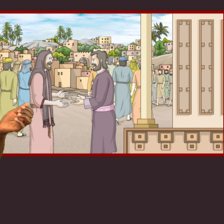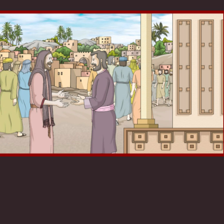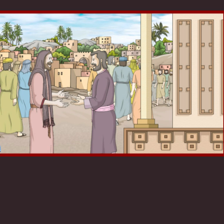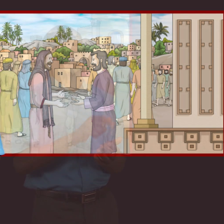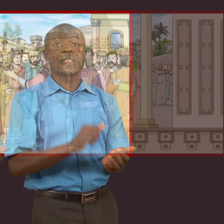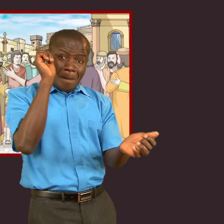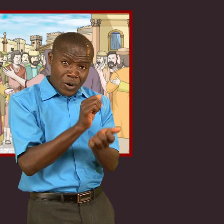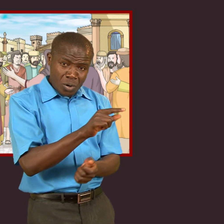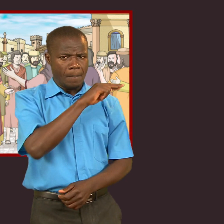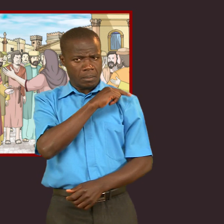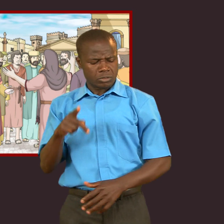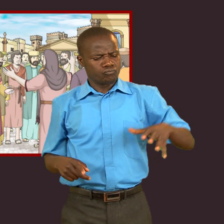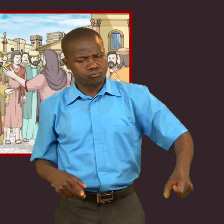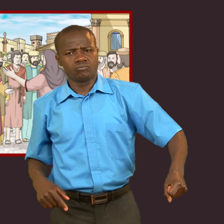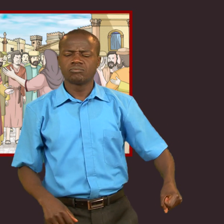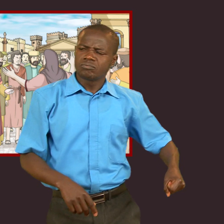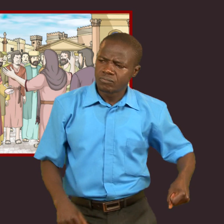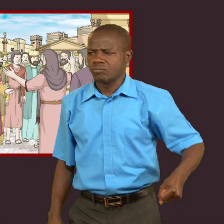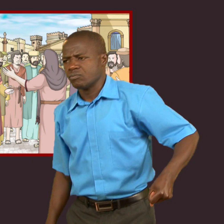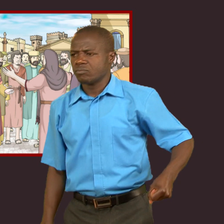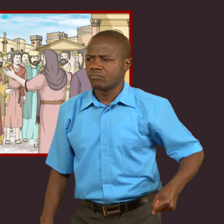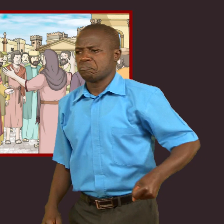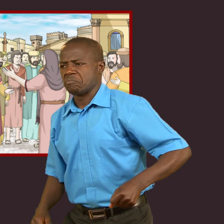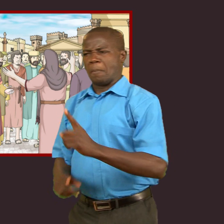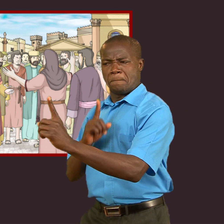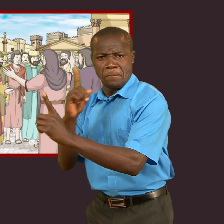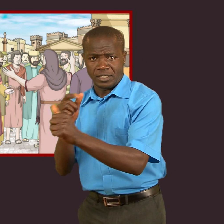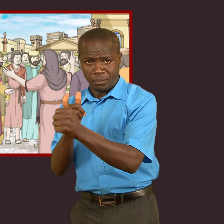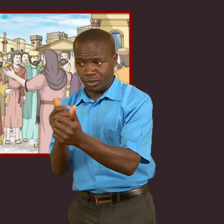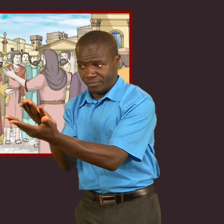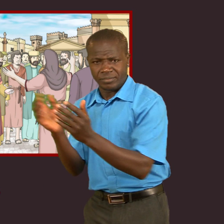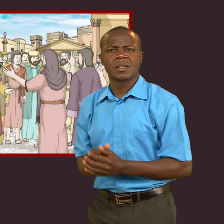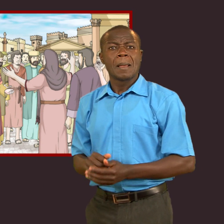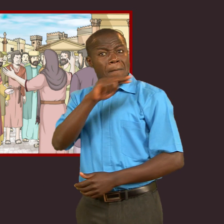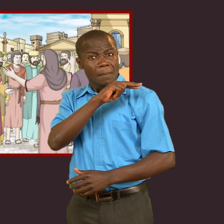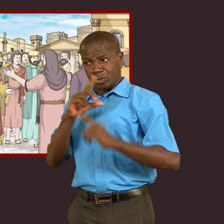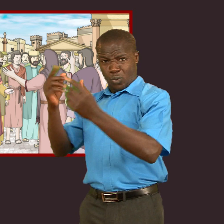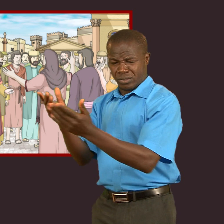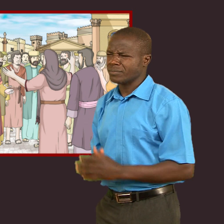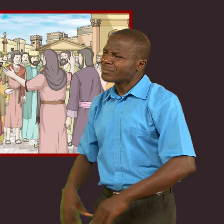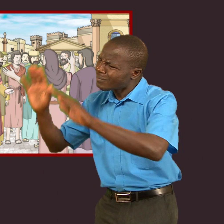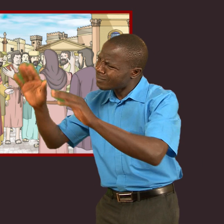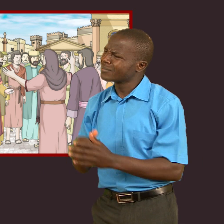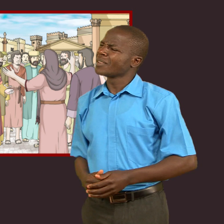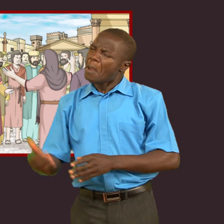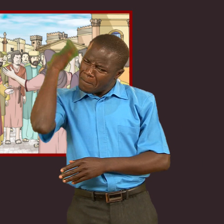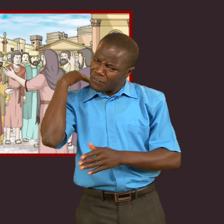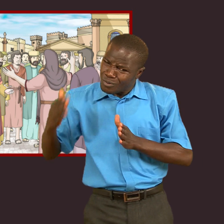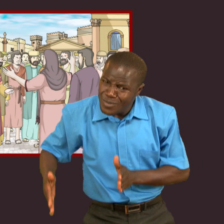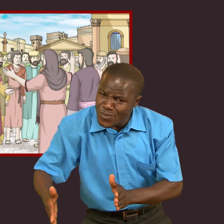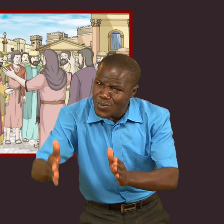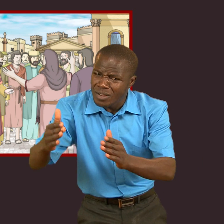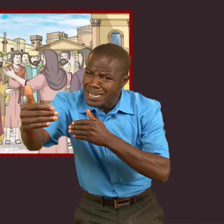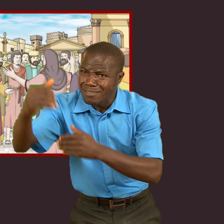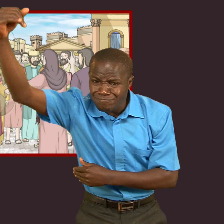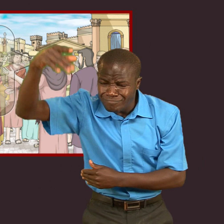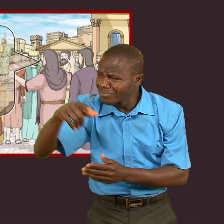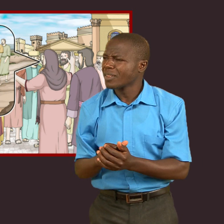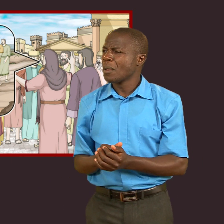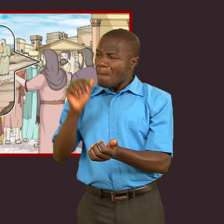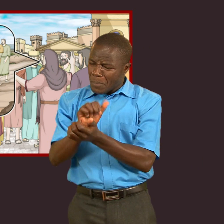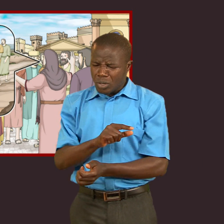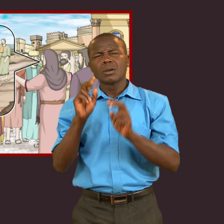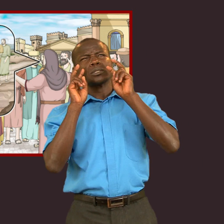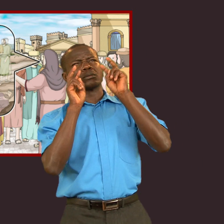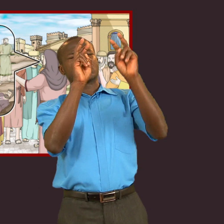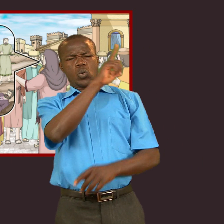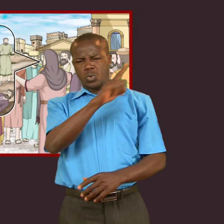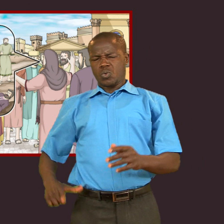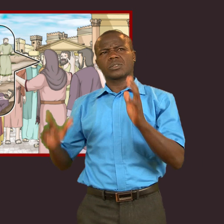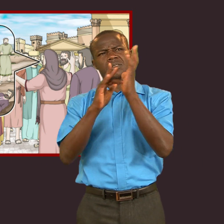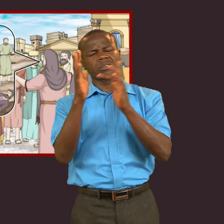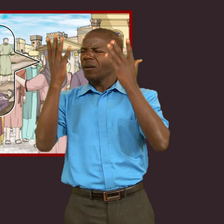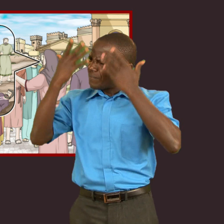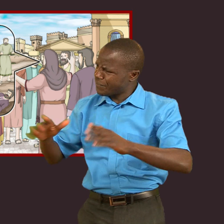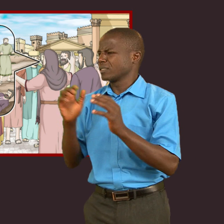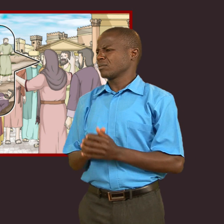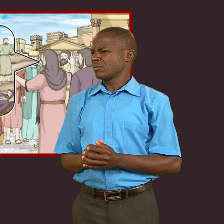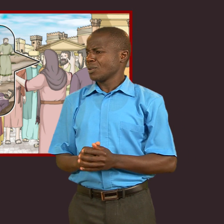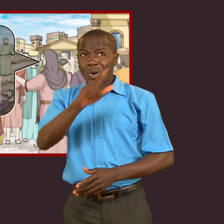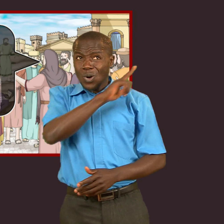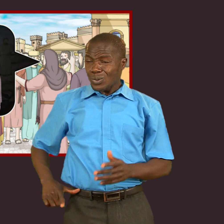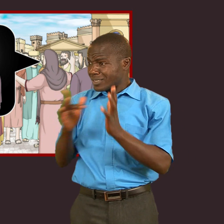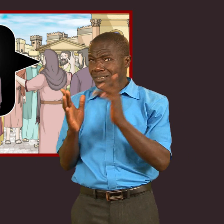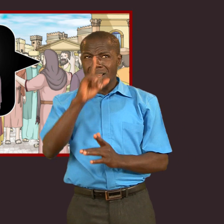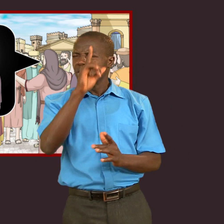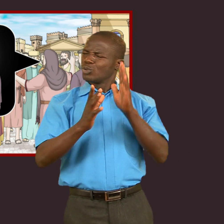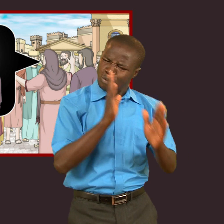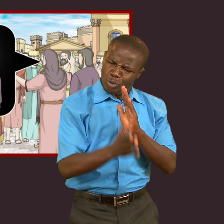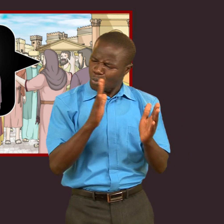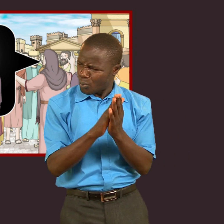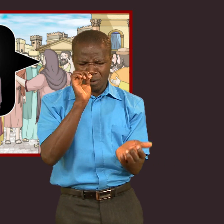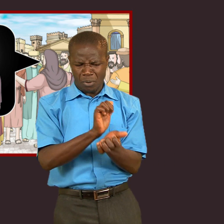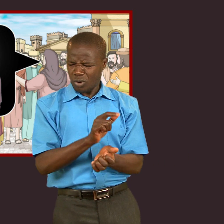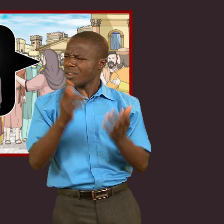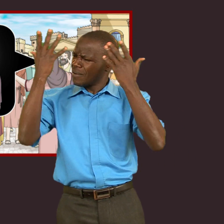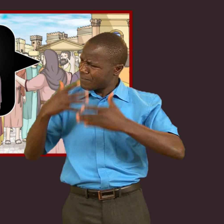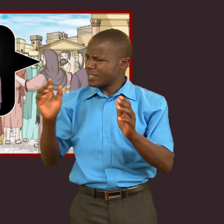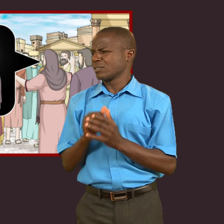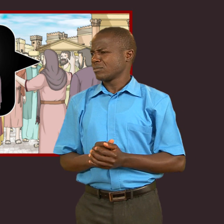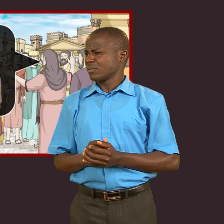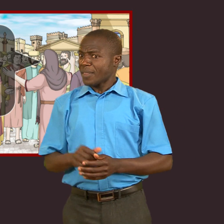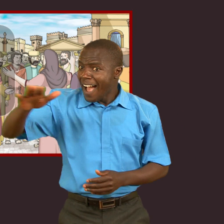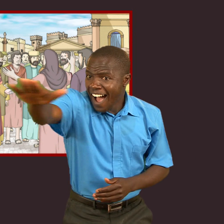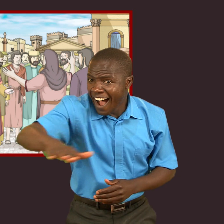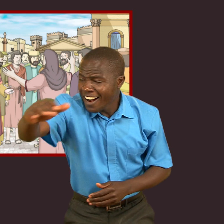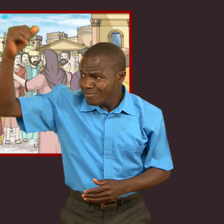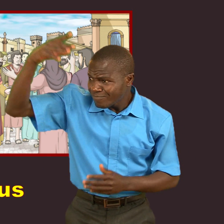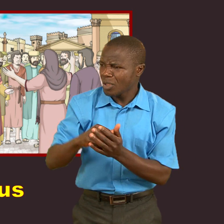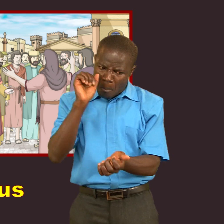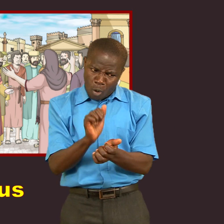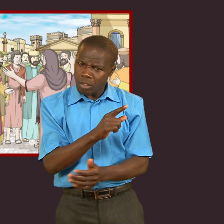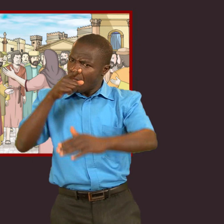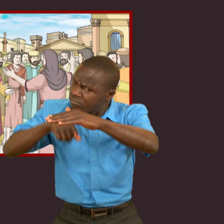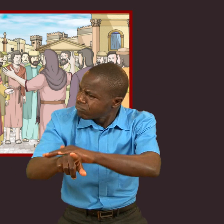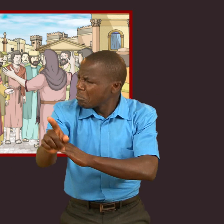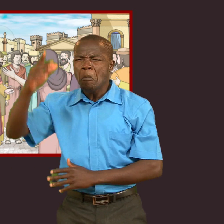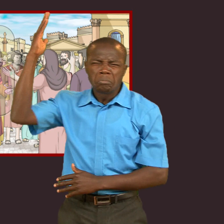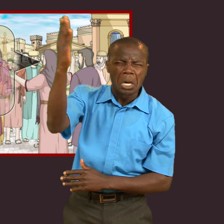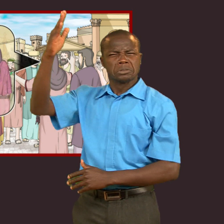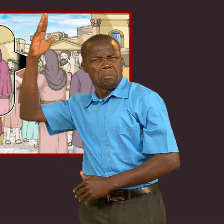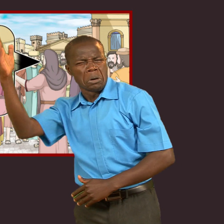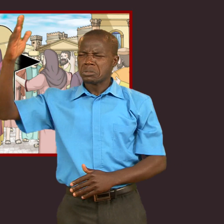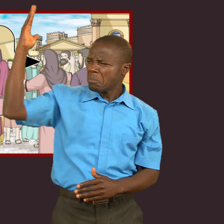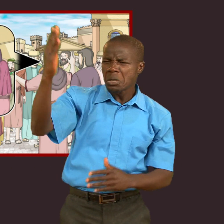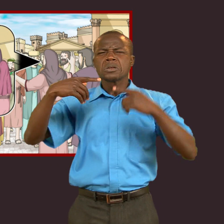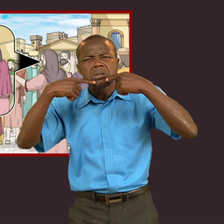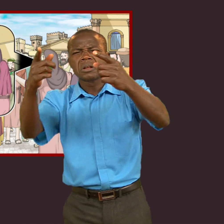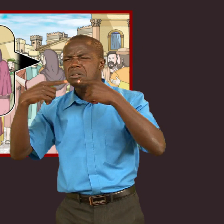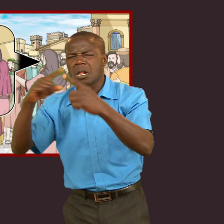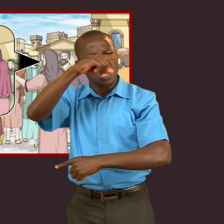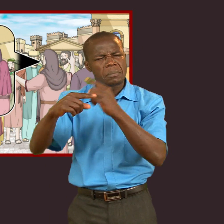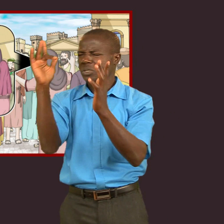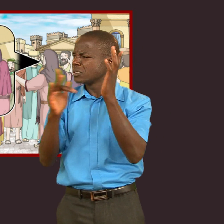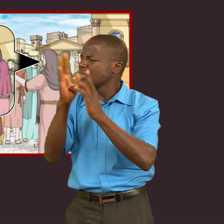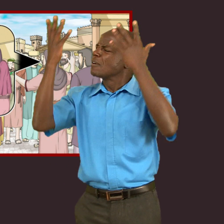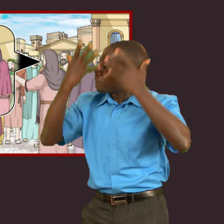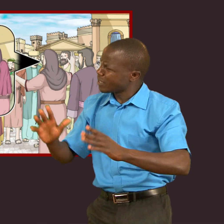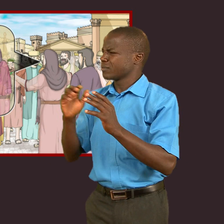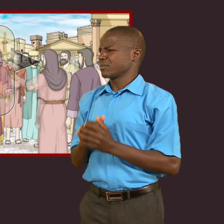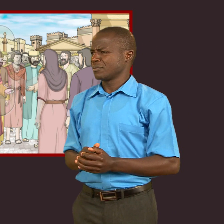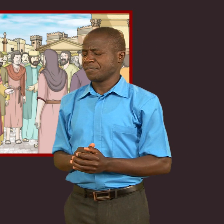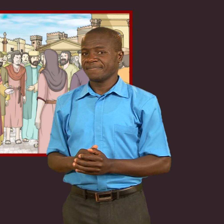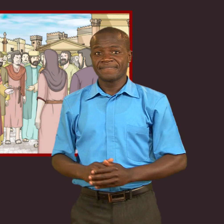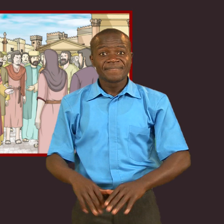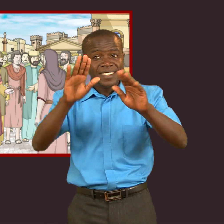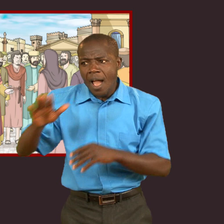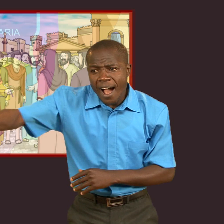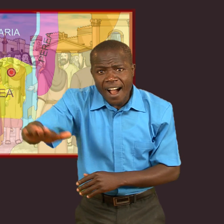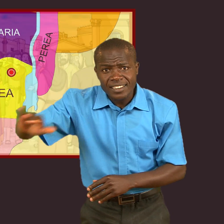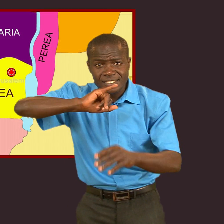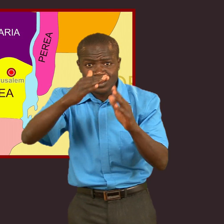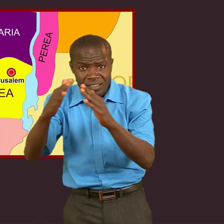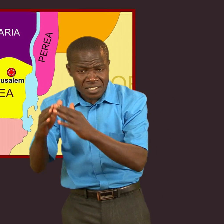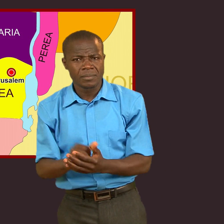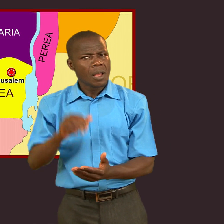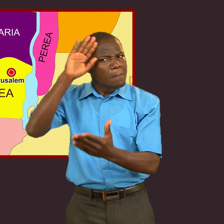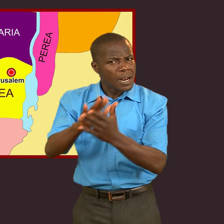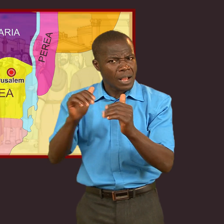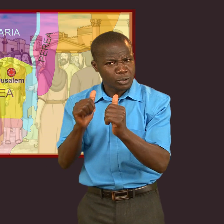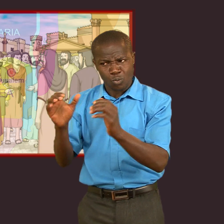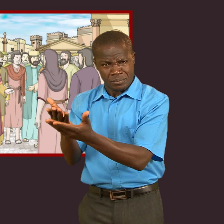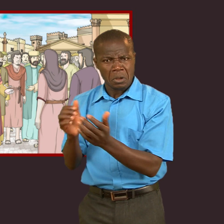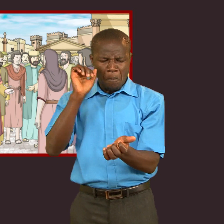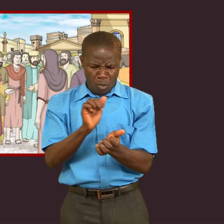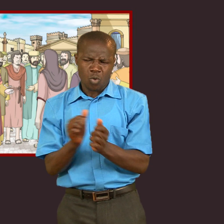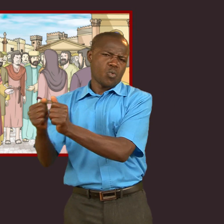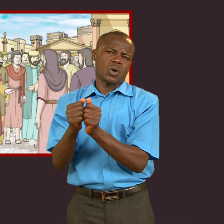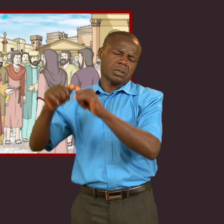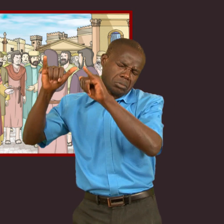Then Barnabas brought him to the apostles and described how Saul had seen the Lord, who spoke to him on the road to Damascus, and how Saul had spoken boldly in that city in the name of Jesus.